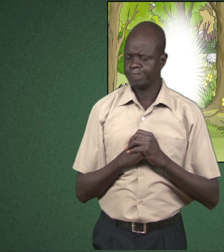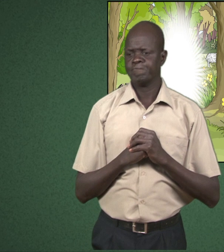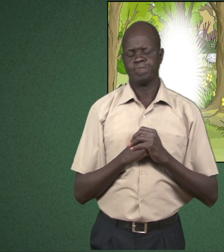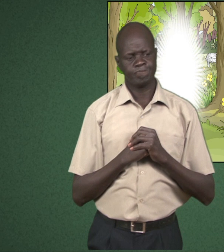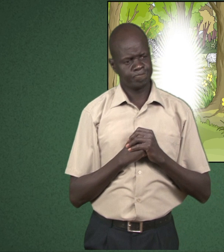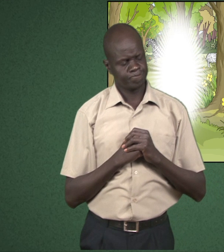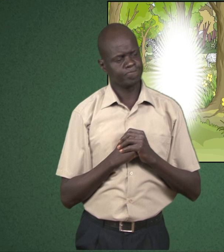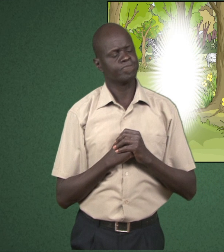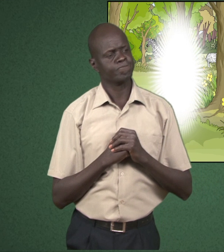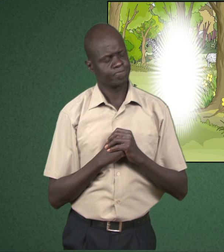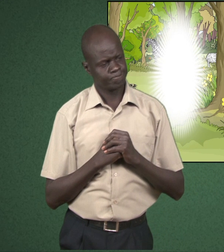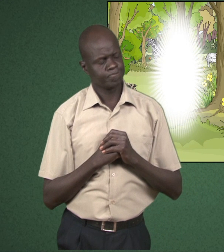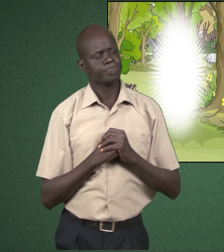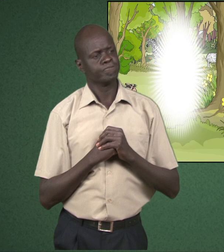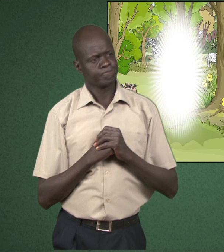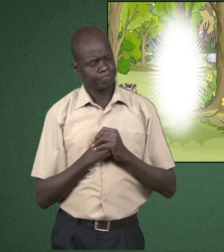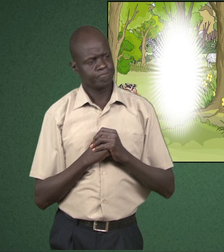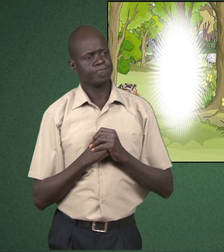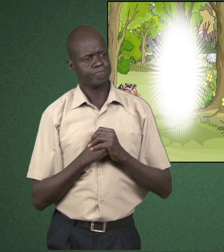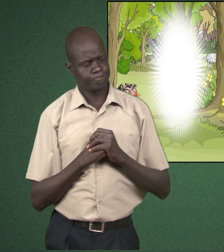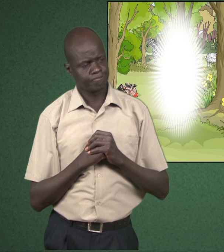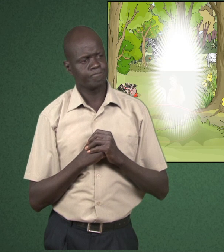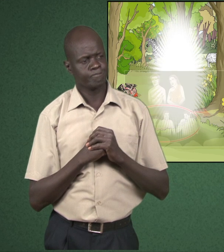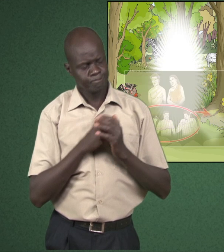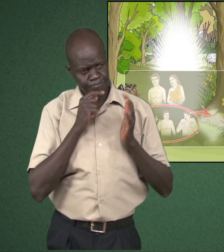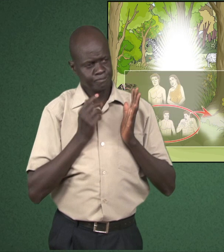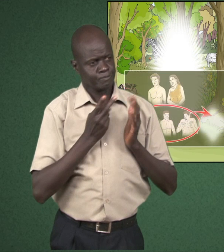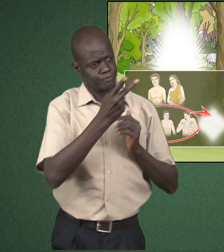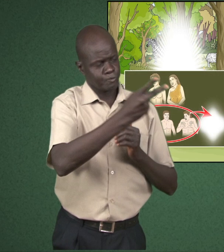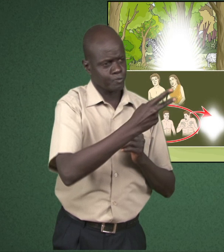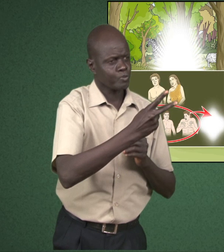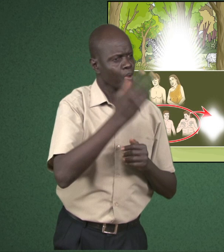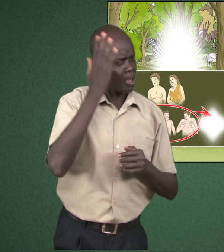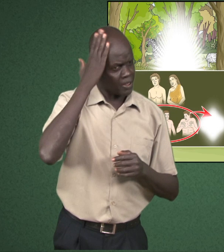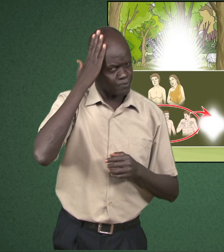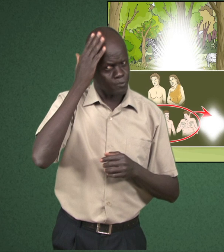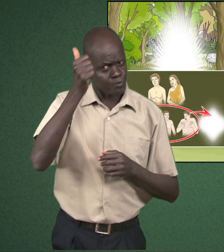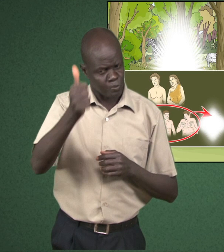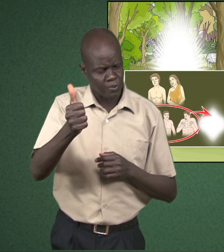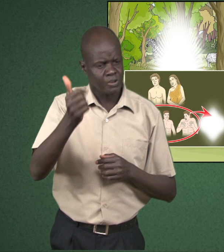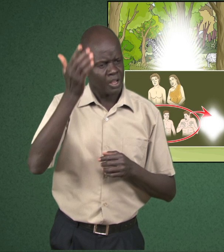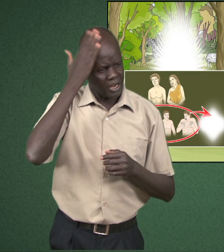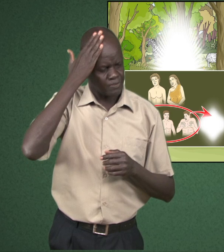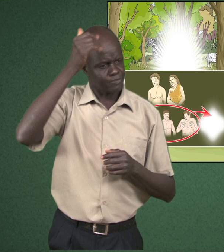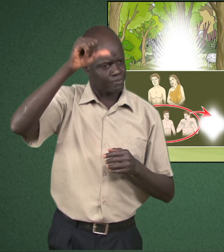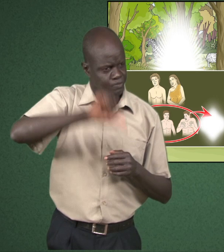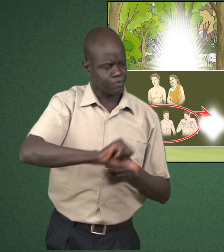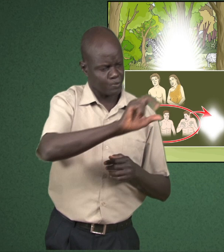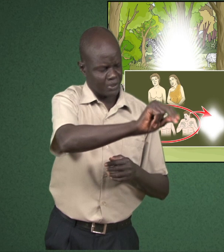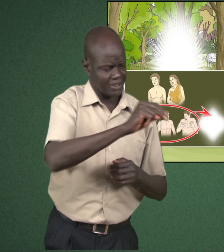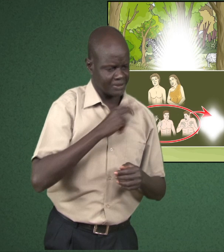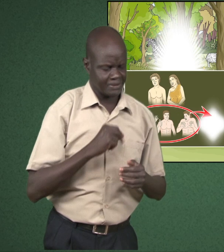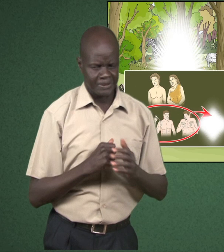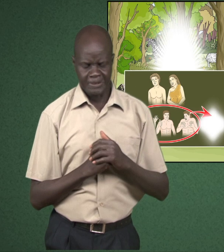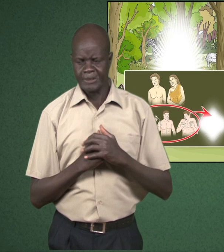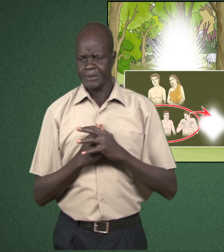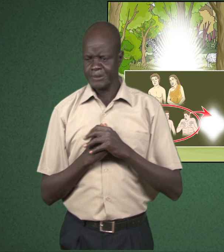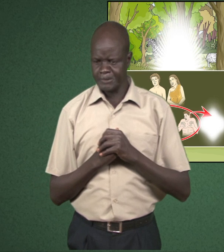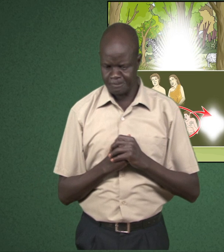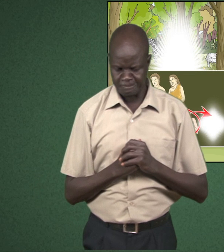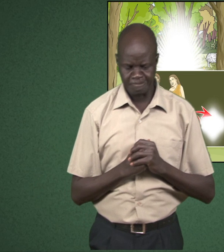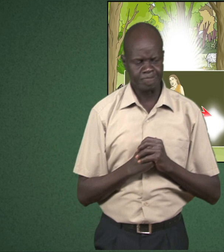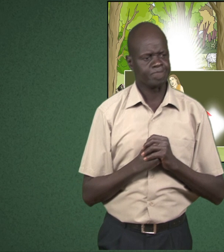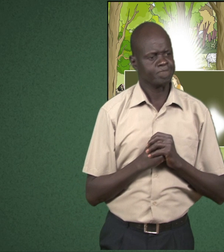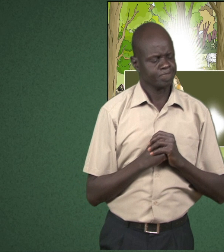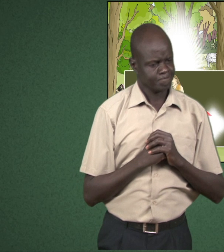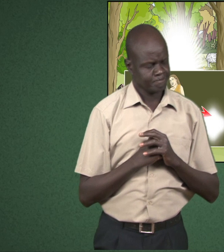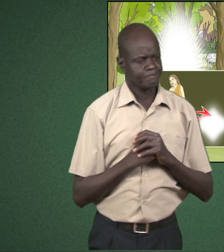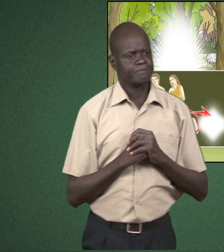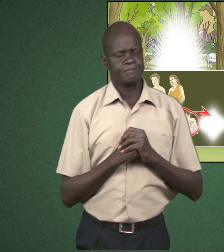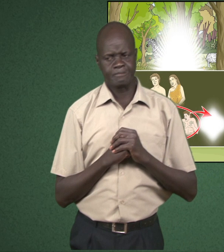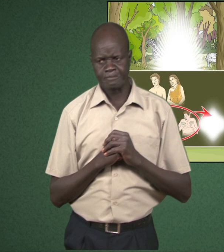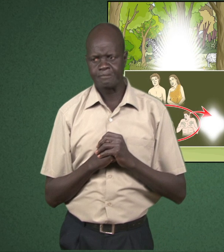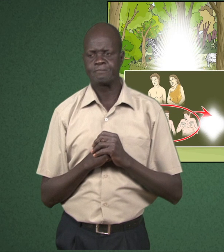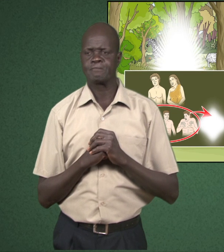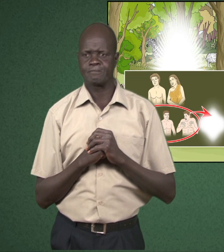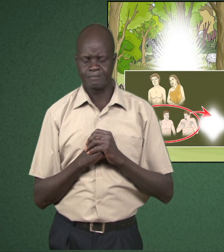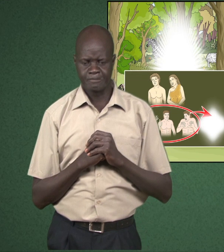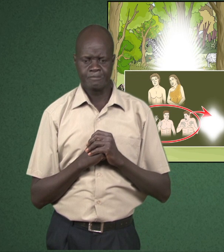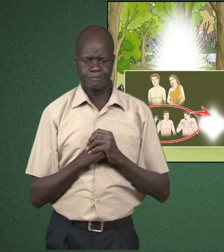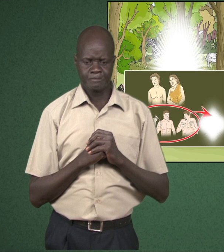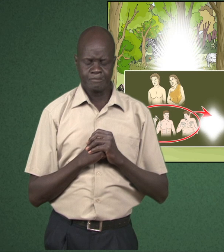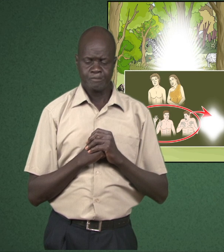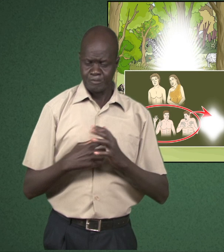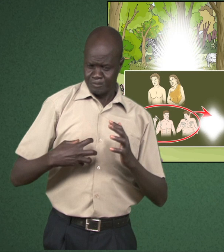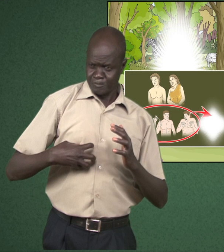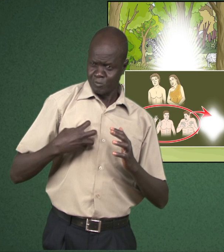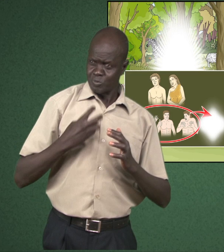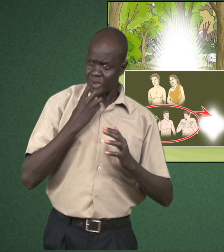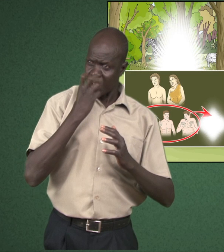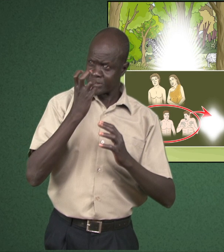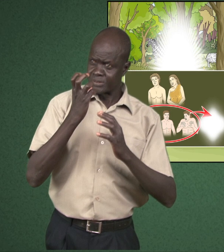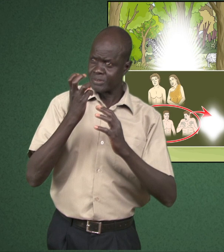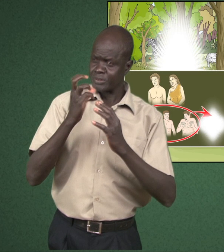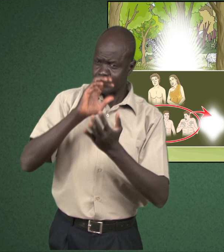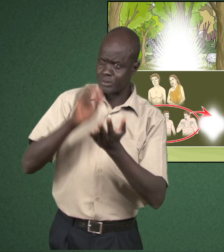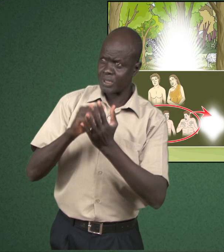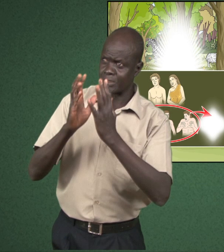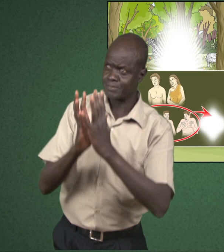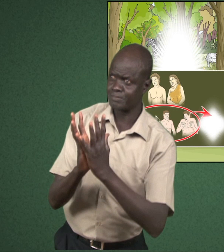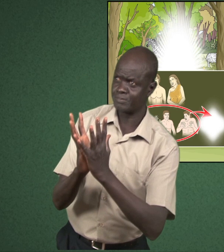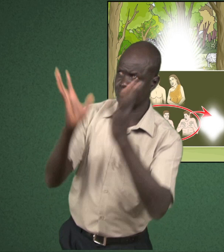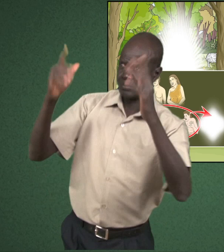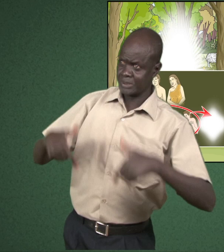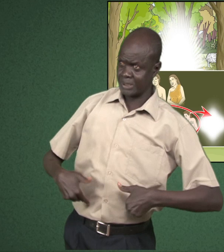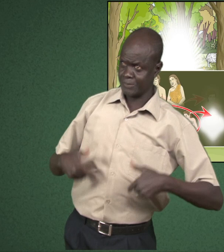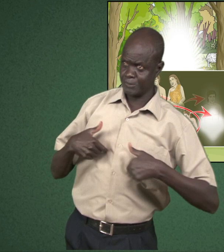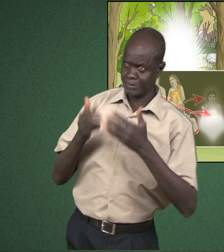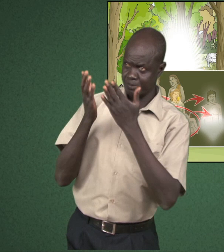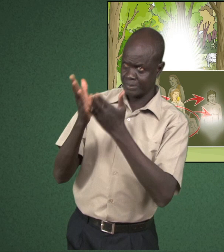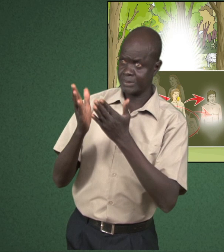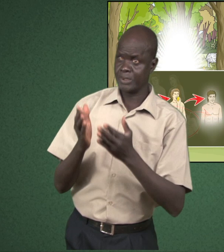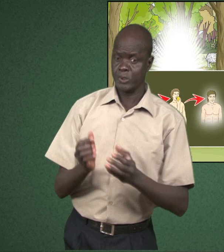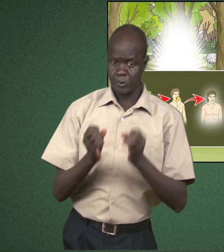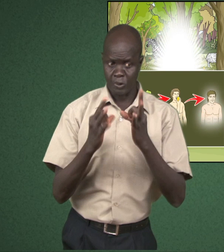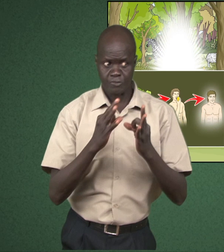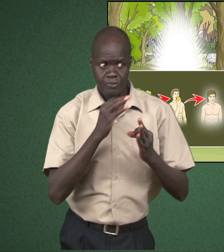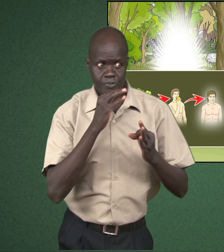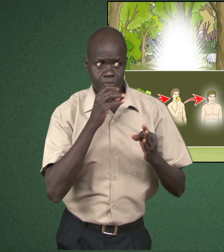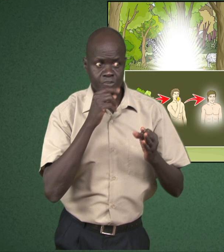Then the LORD God said, “Behold, the man has become like one of Us, knowing good and evil.